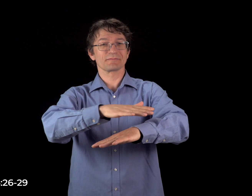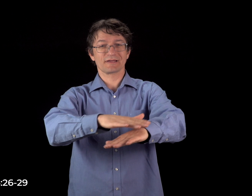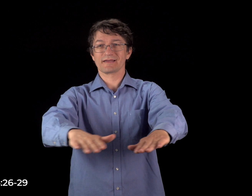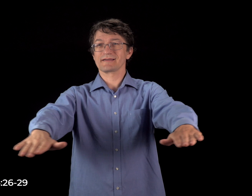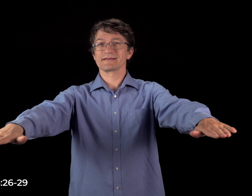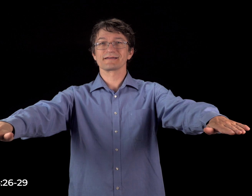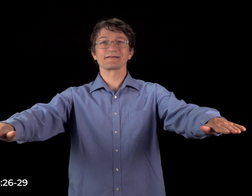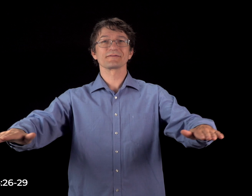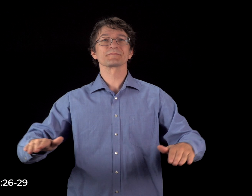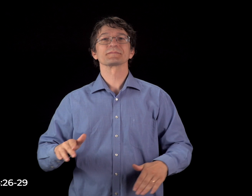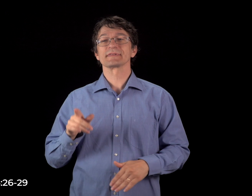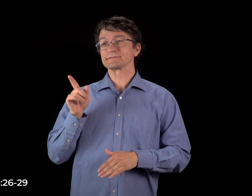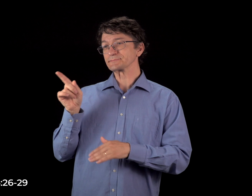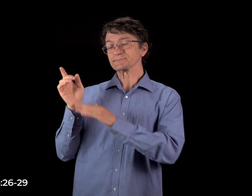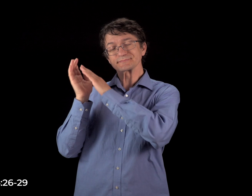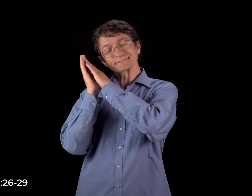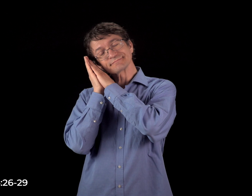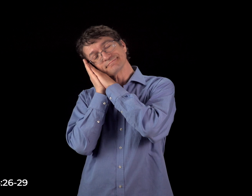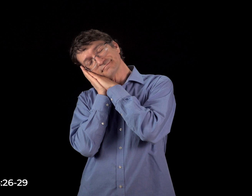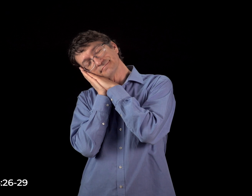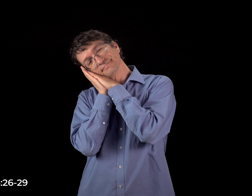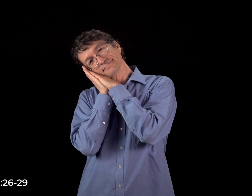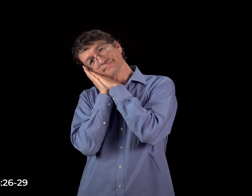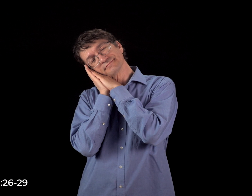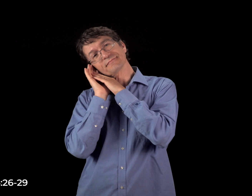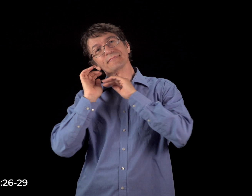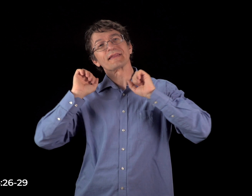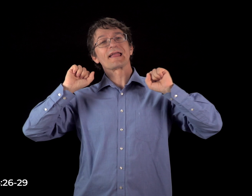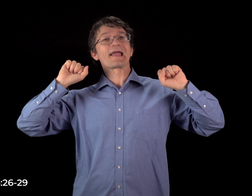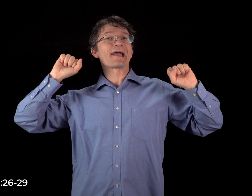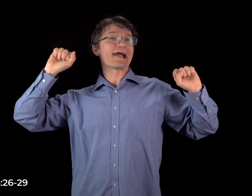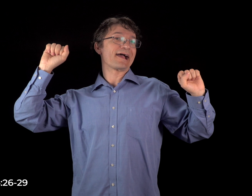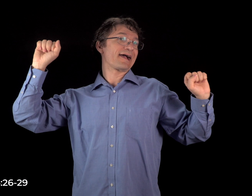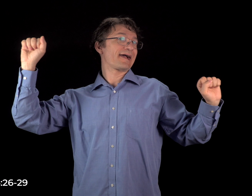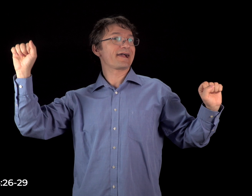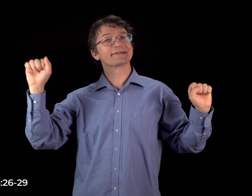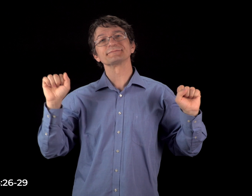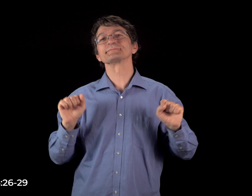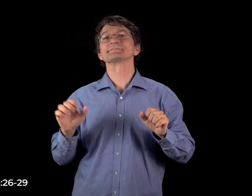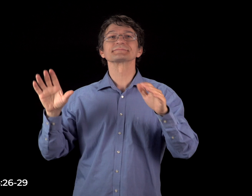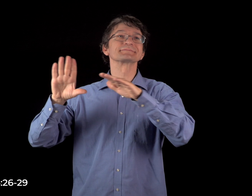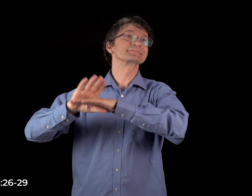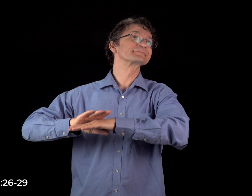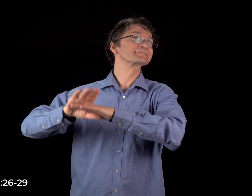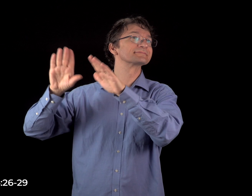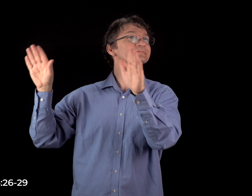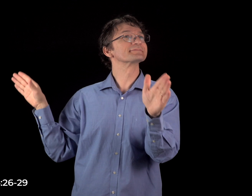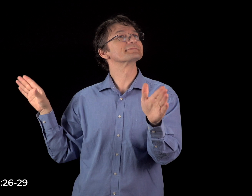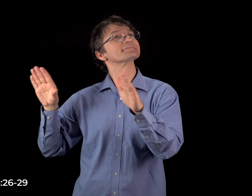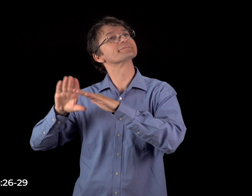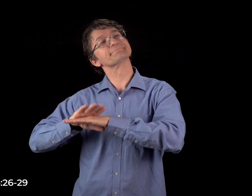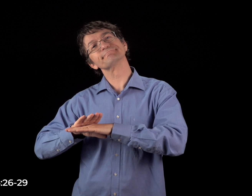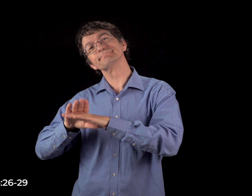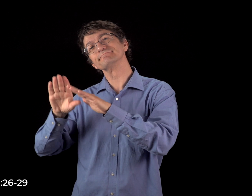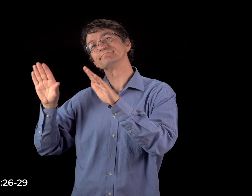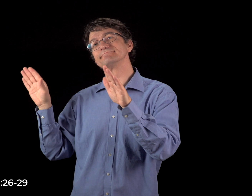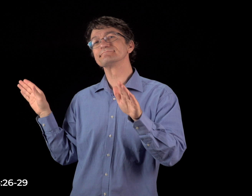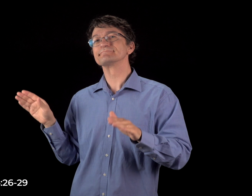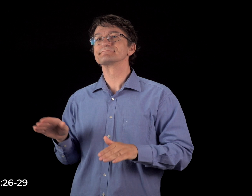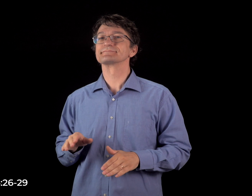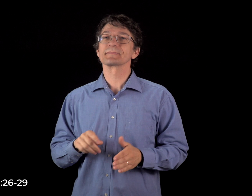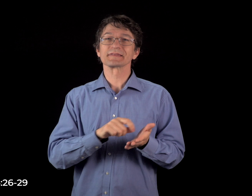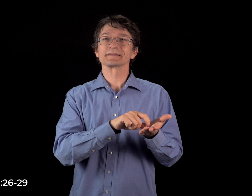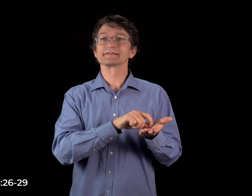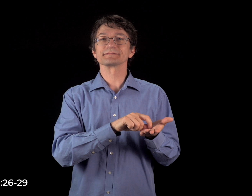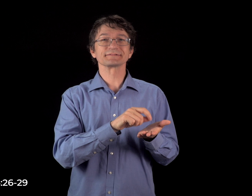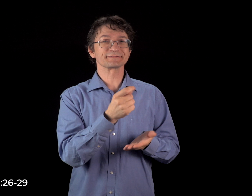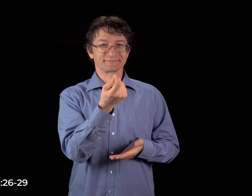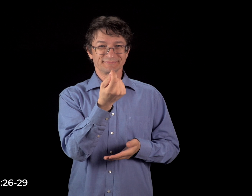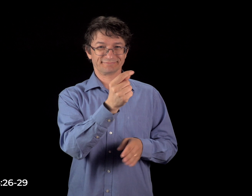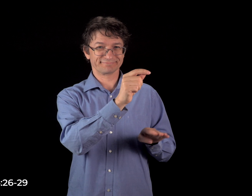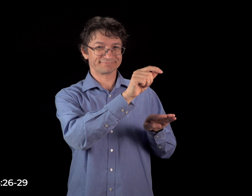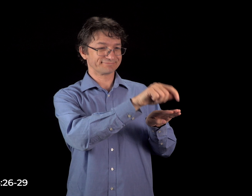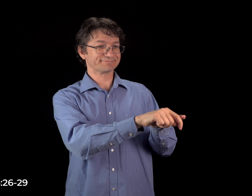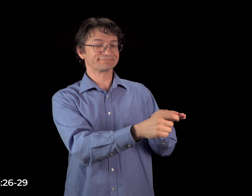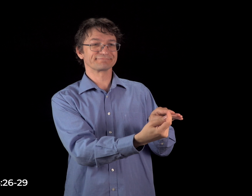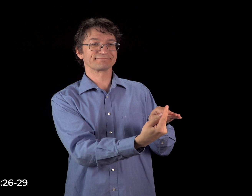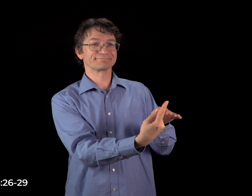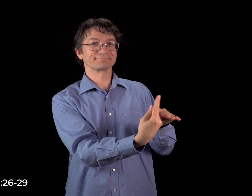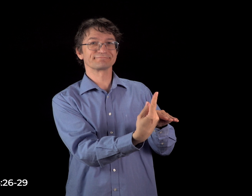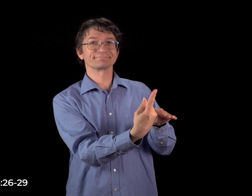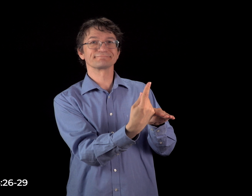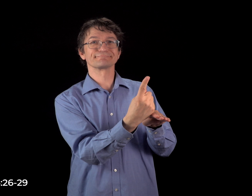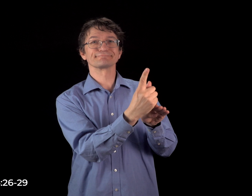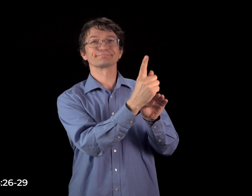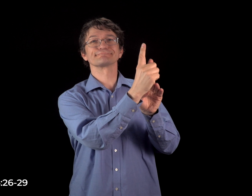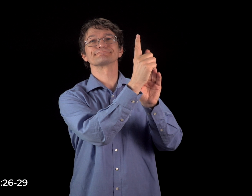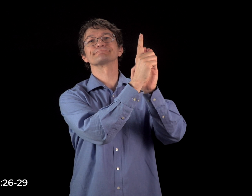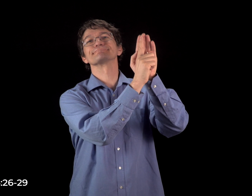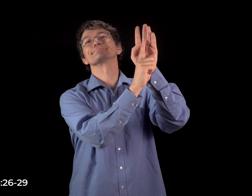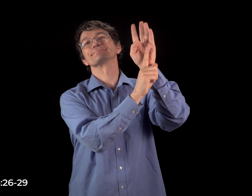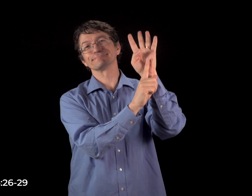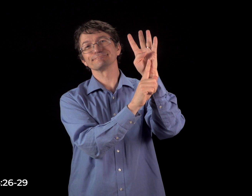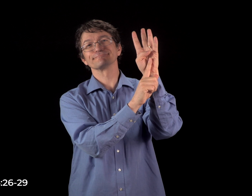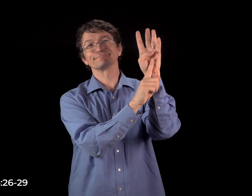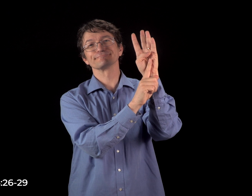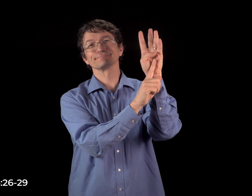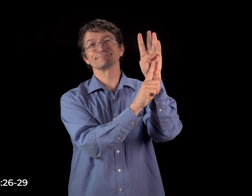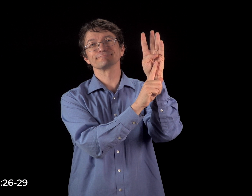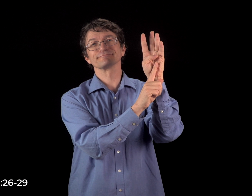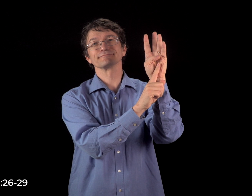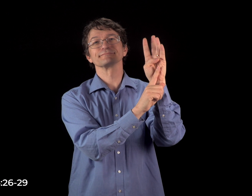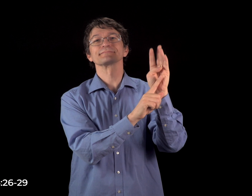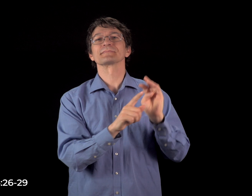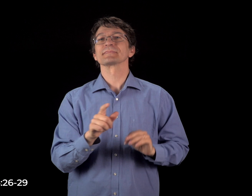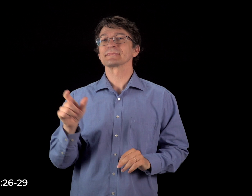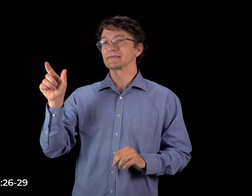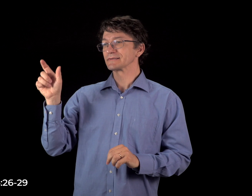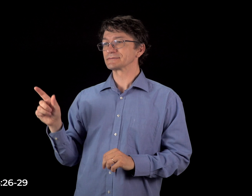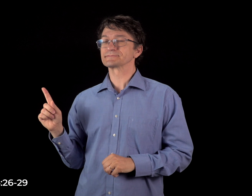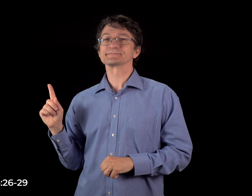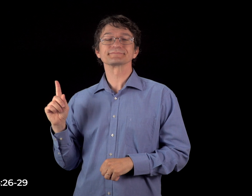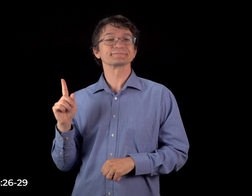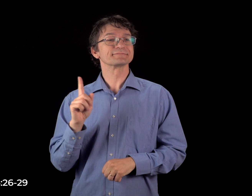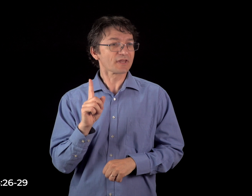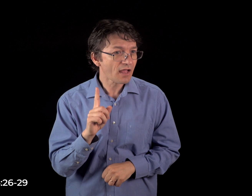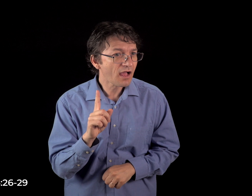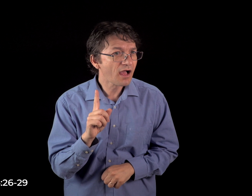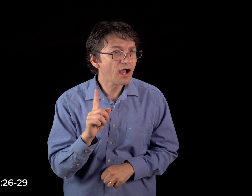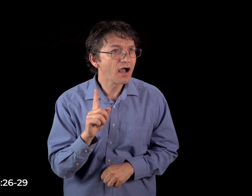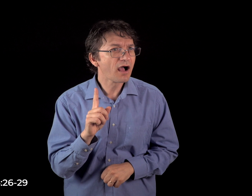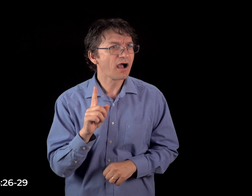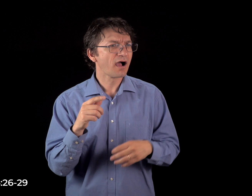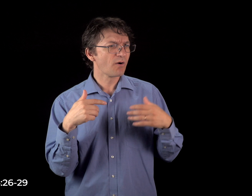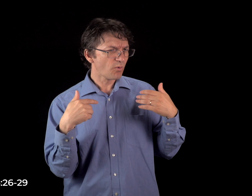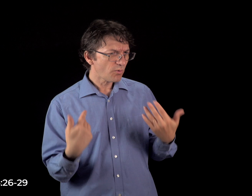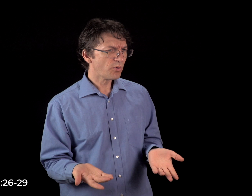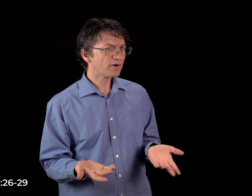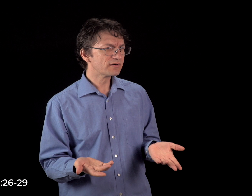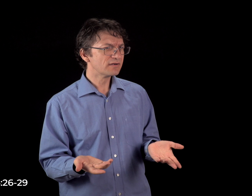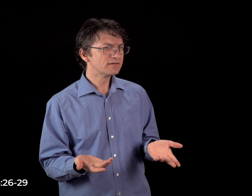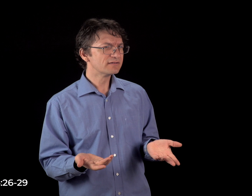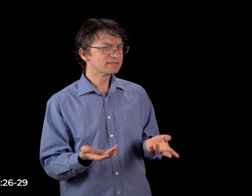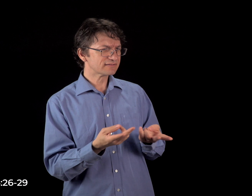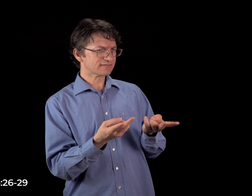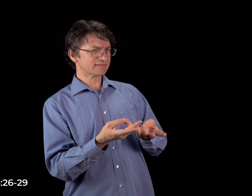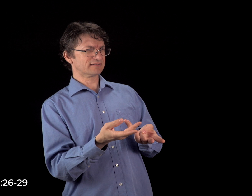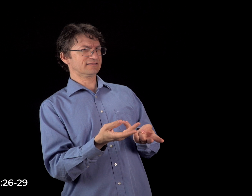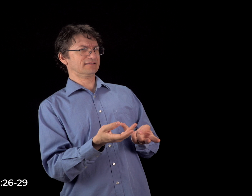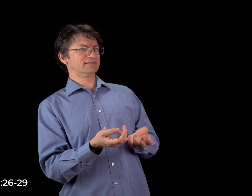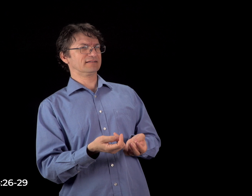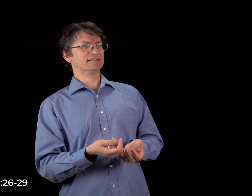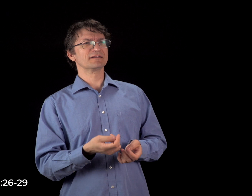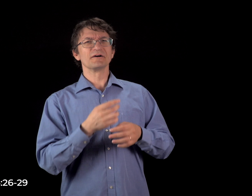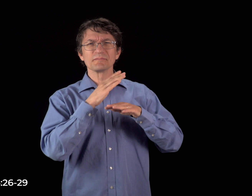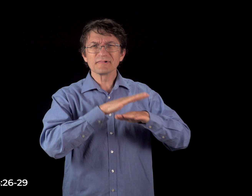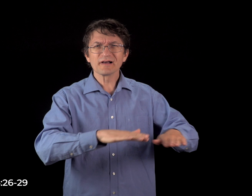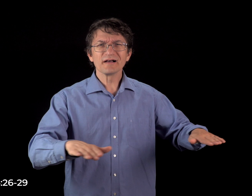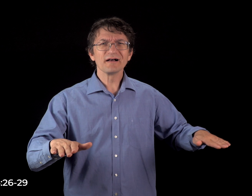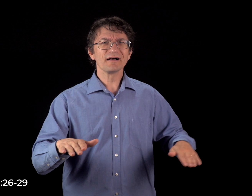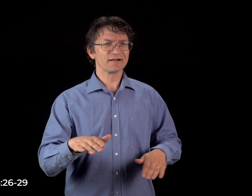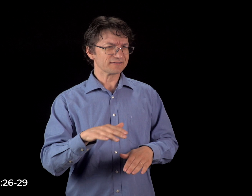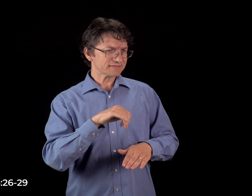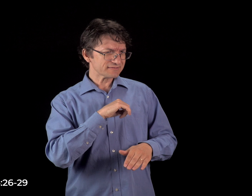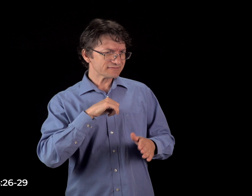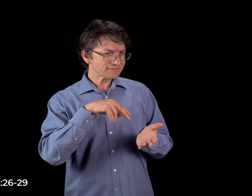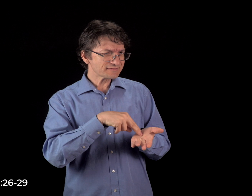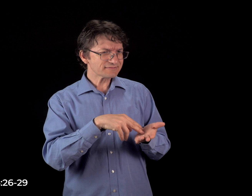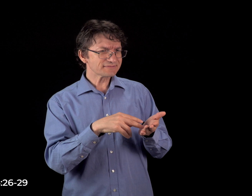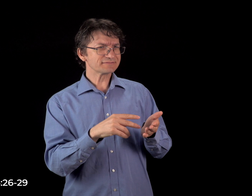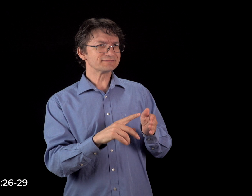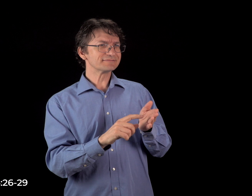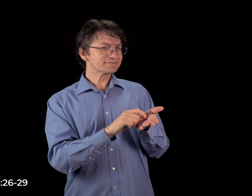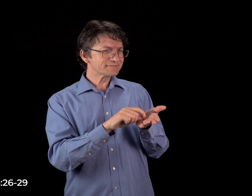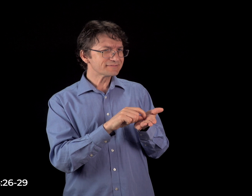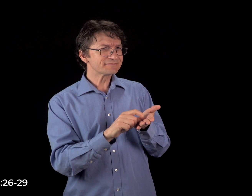Night and day he sleeps and wakes, and the seed sprouts and grows, though he knows not how.